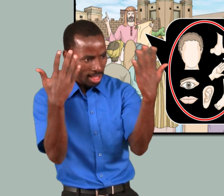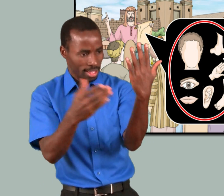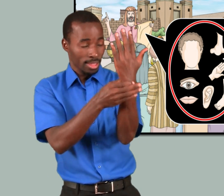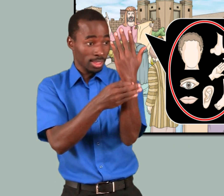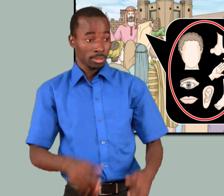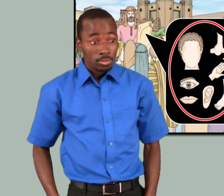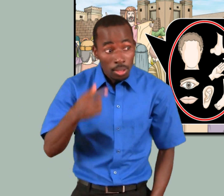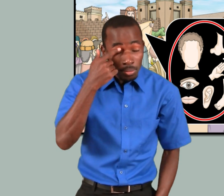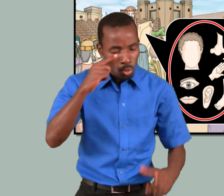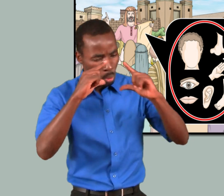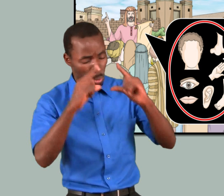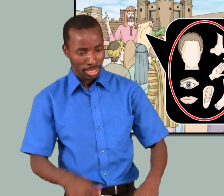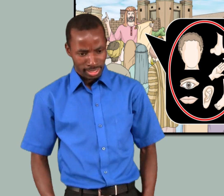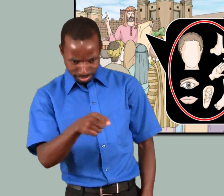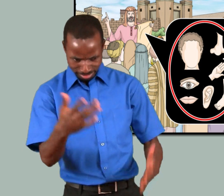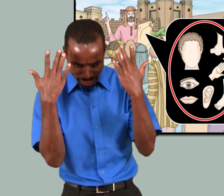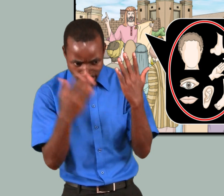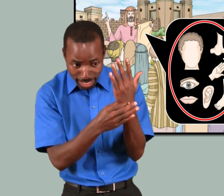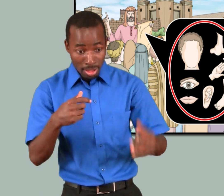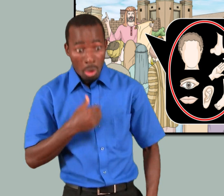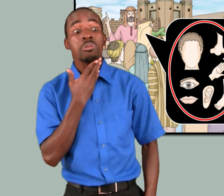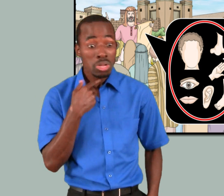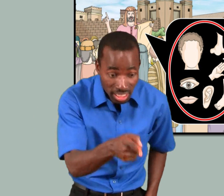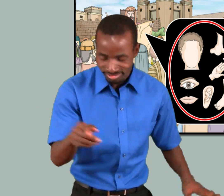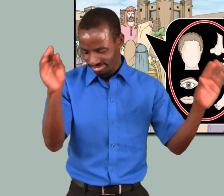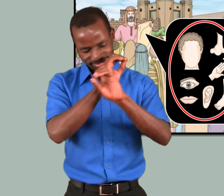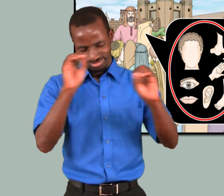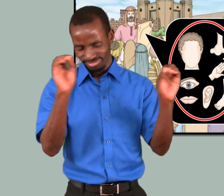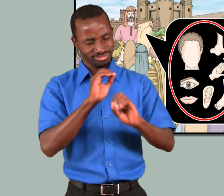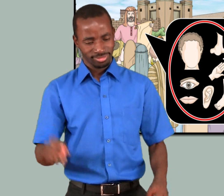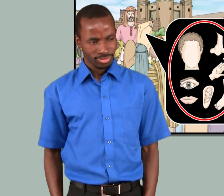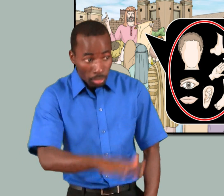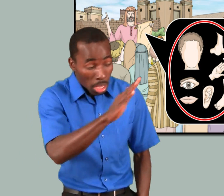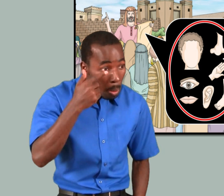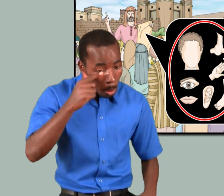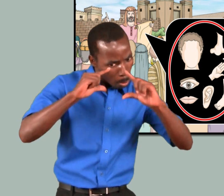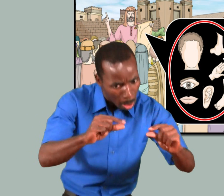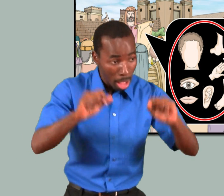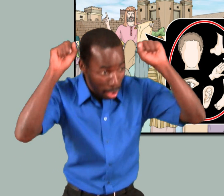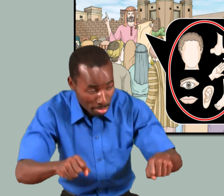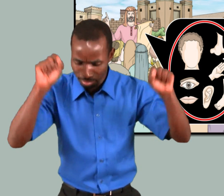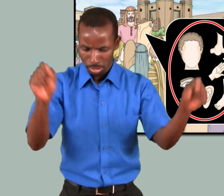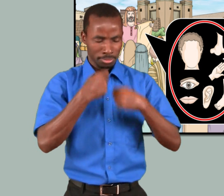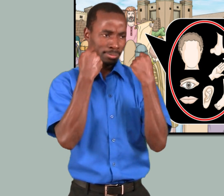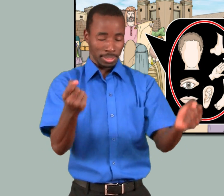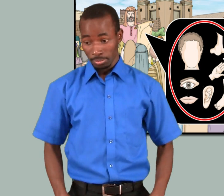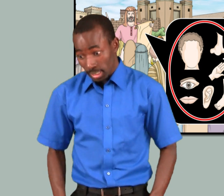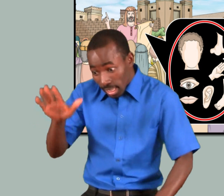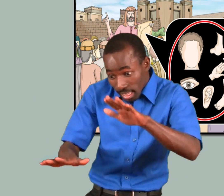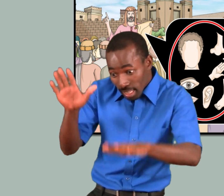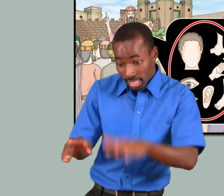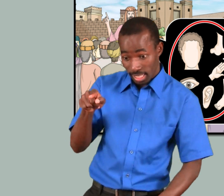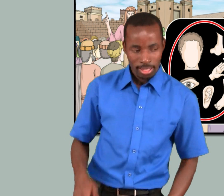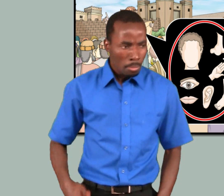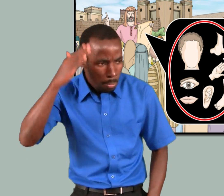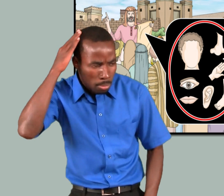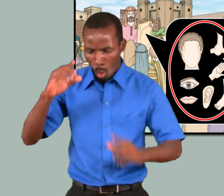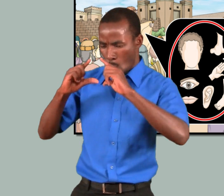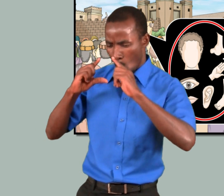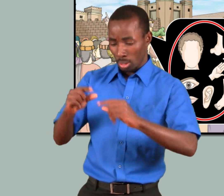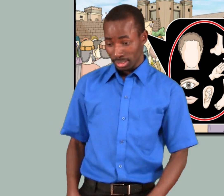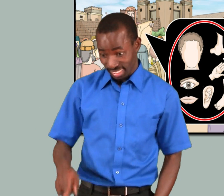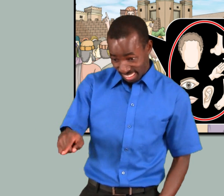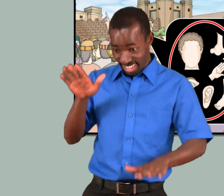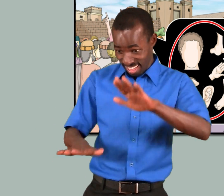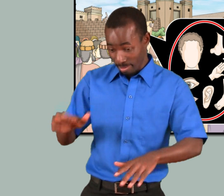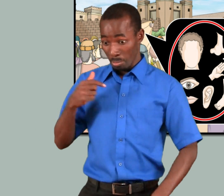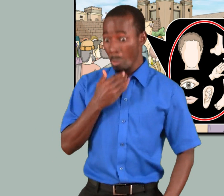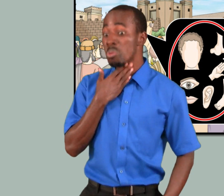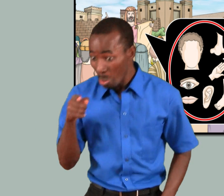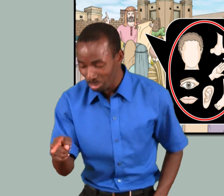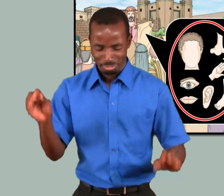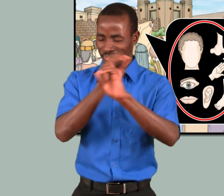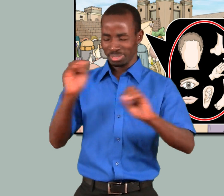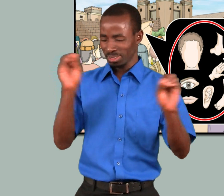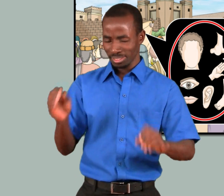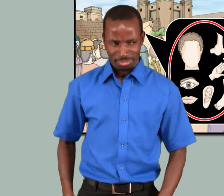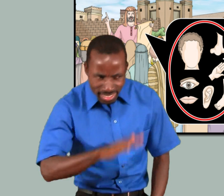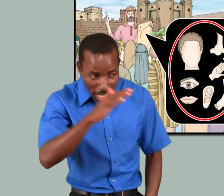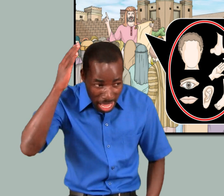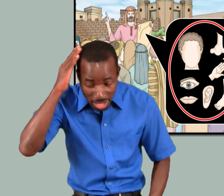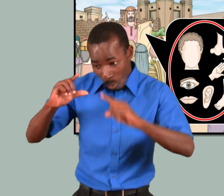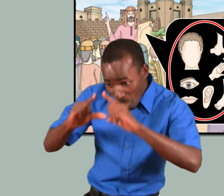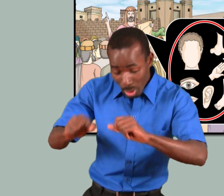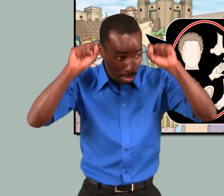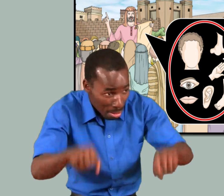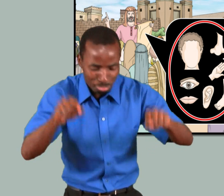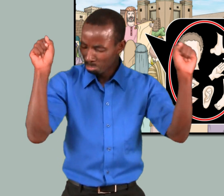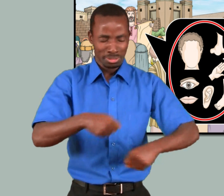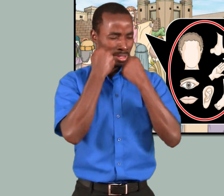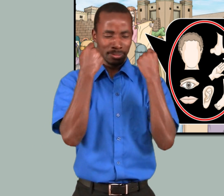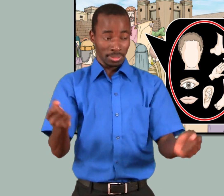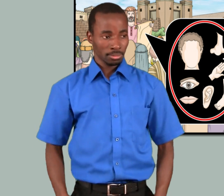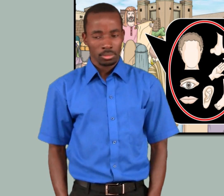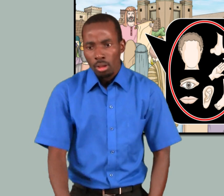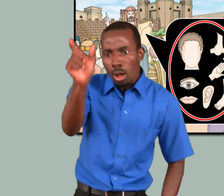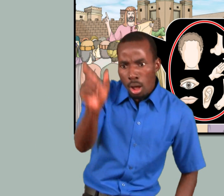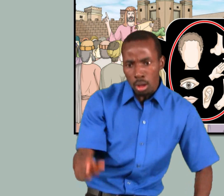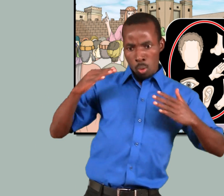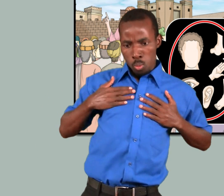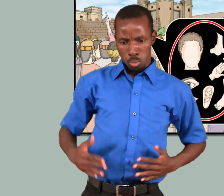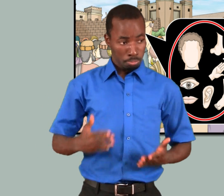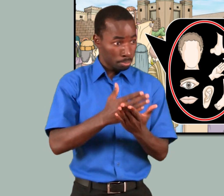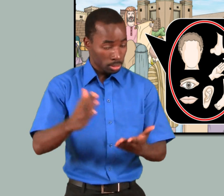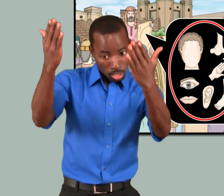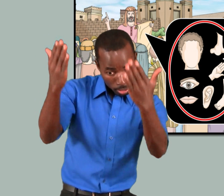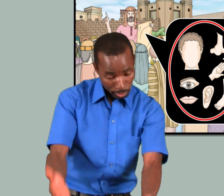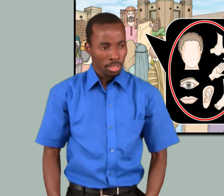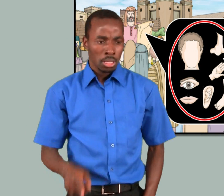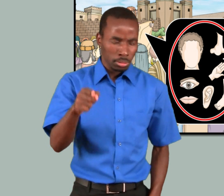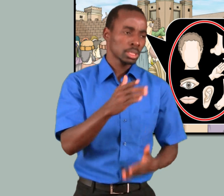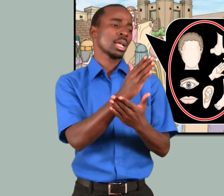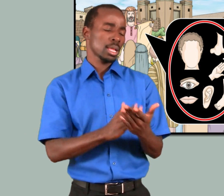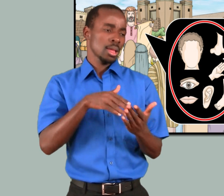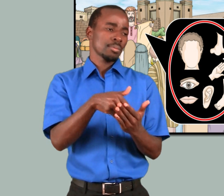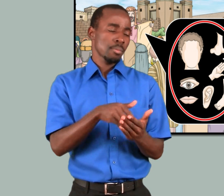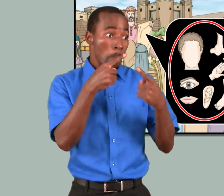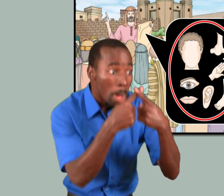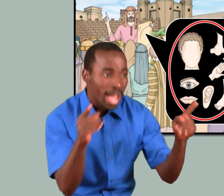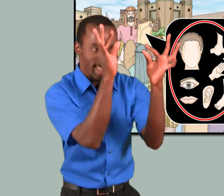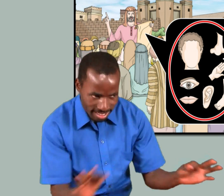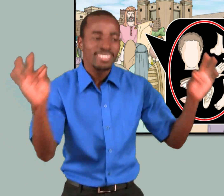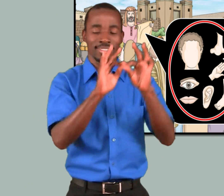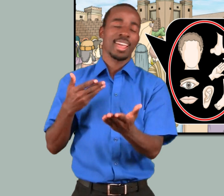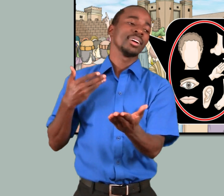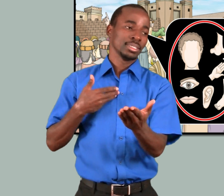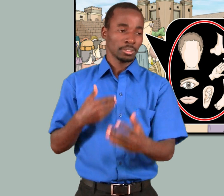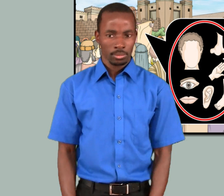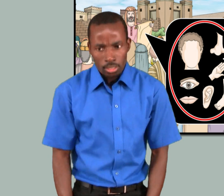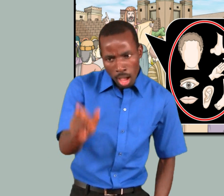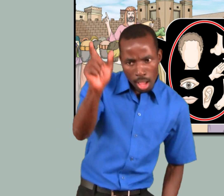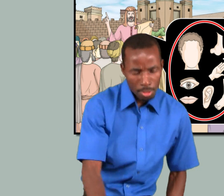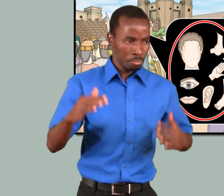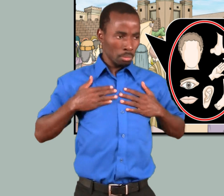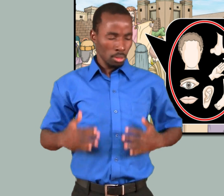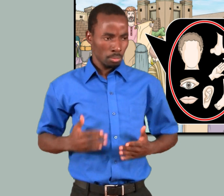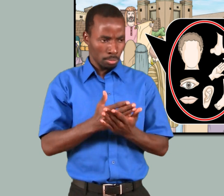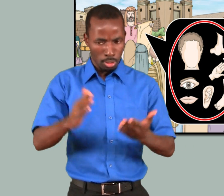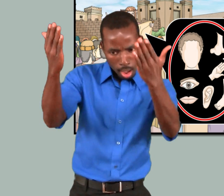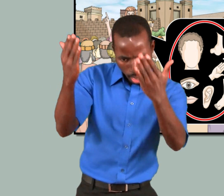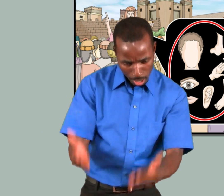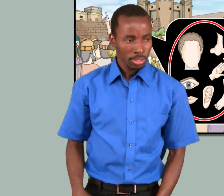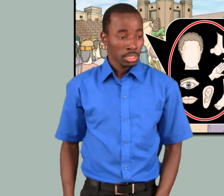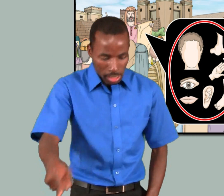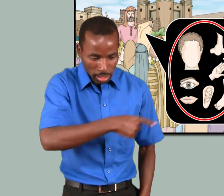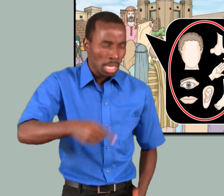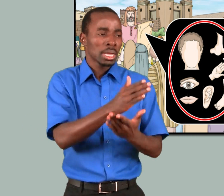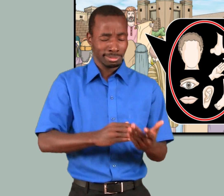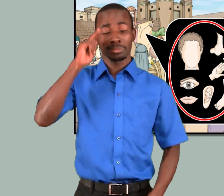The eye cannot say to the hand, “I do not need you.” Nor can the head say to the feet, “I do not need you.”